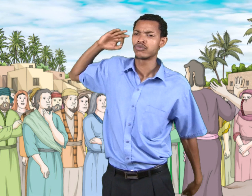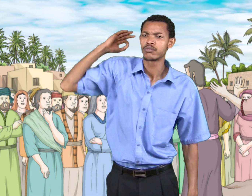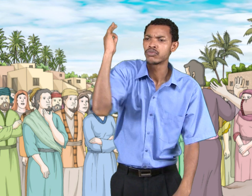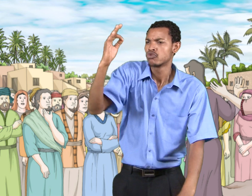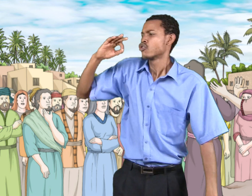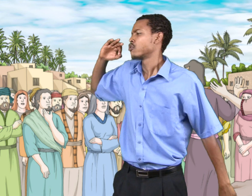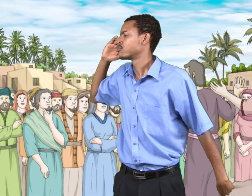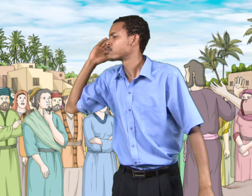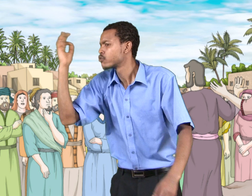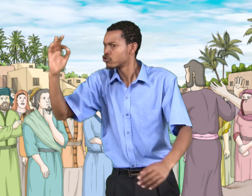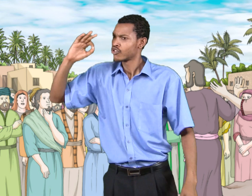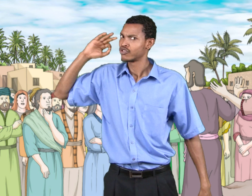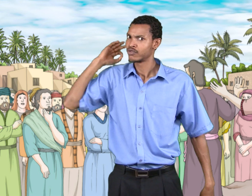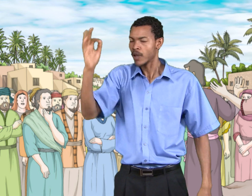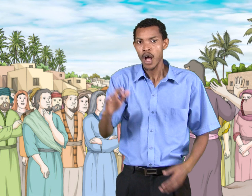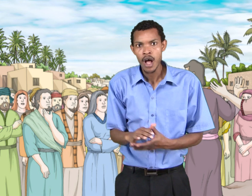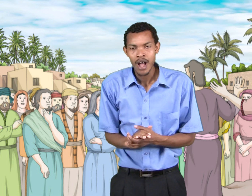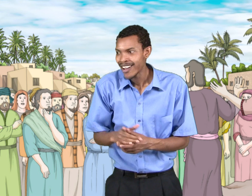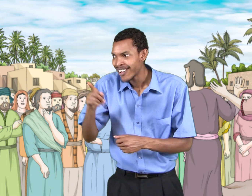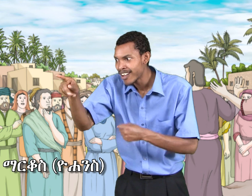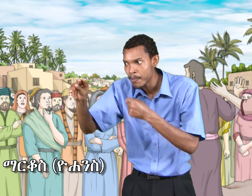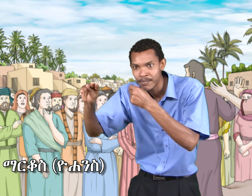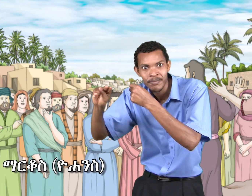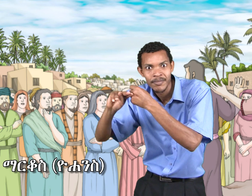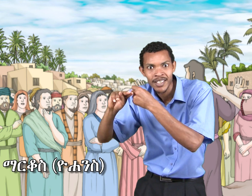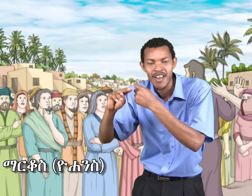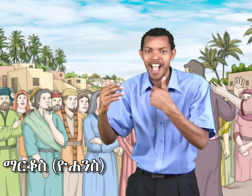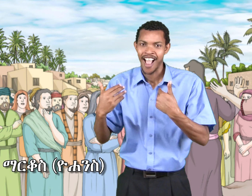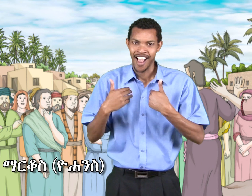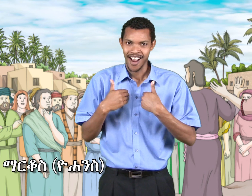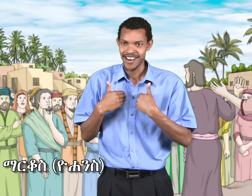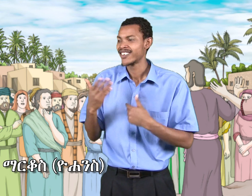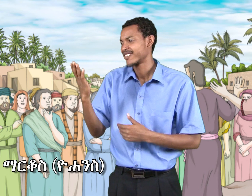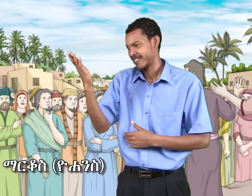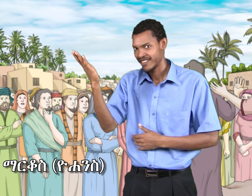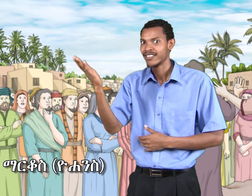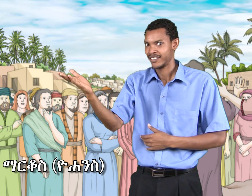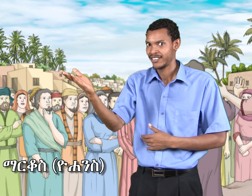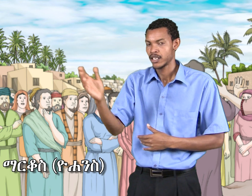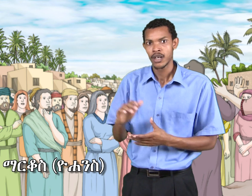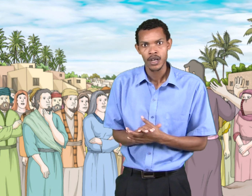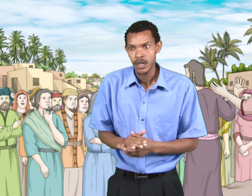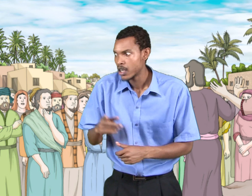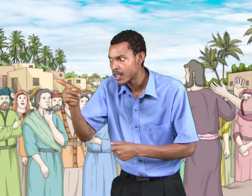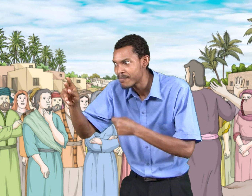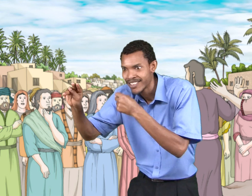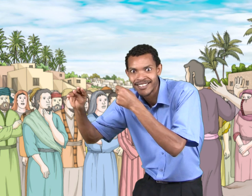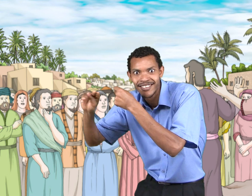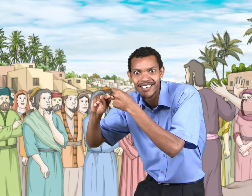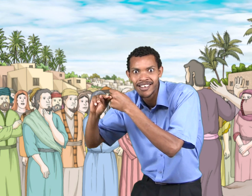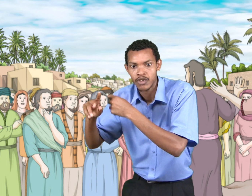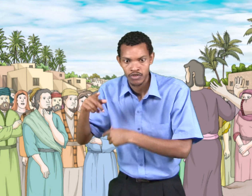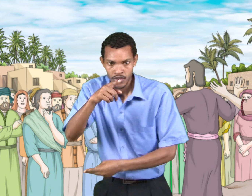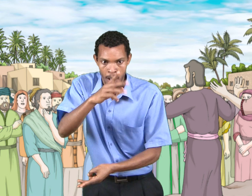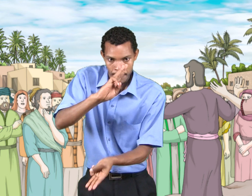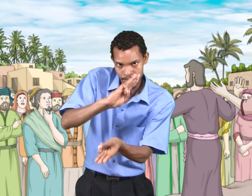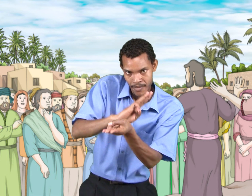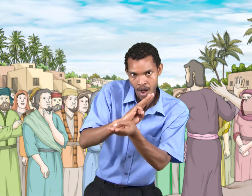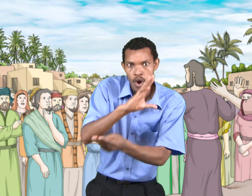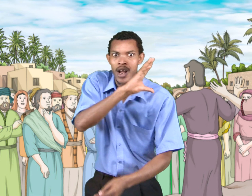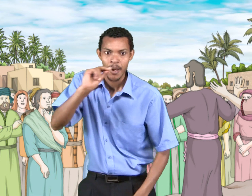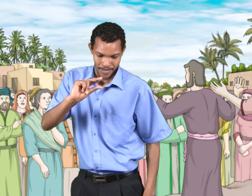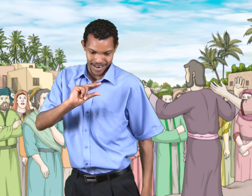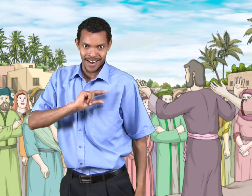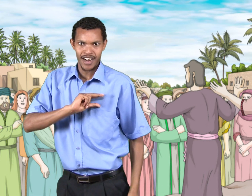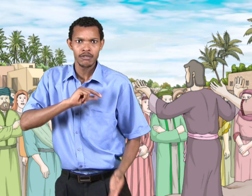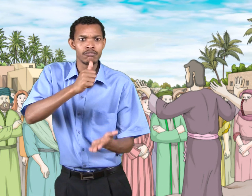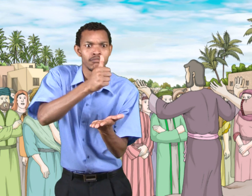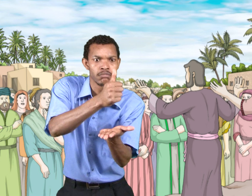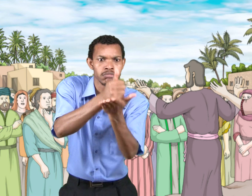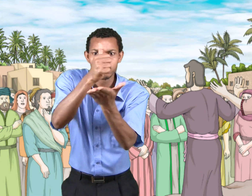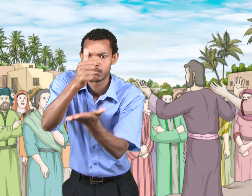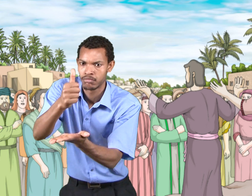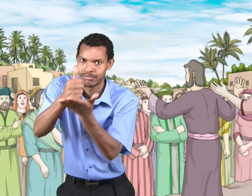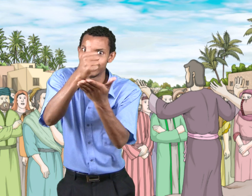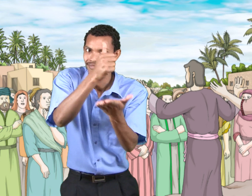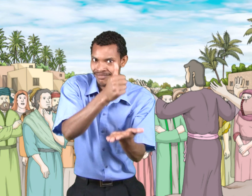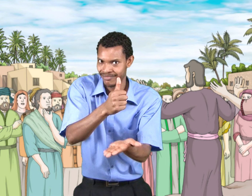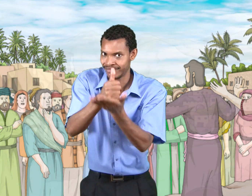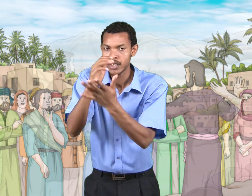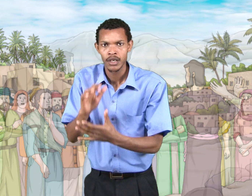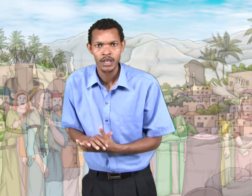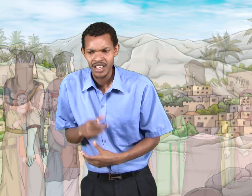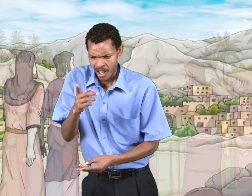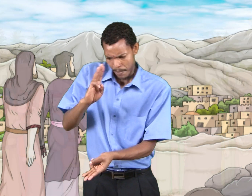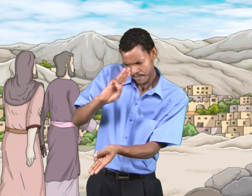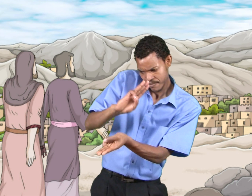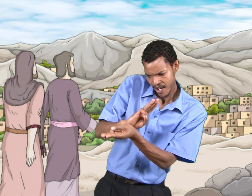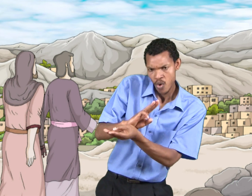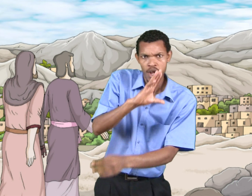And John was with them as their helper.